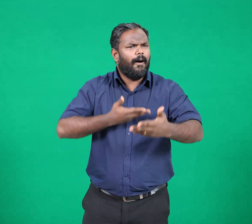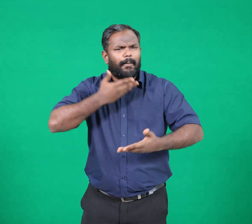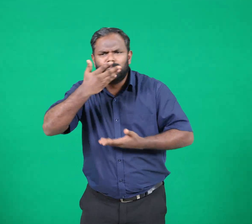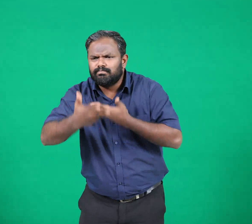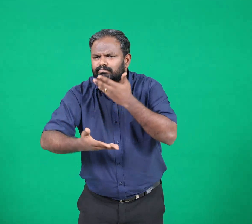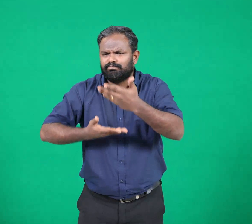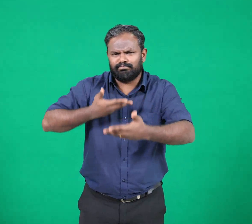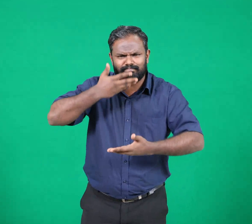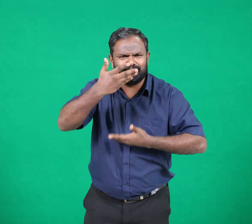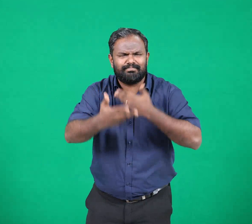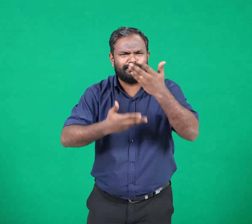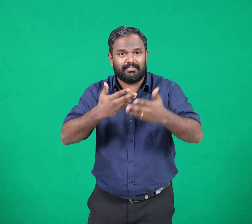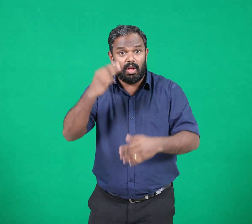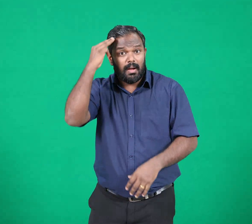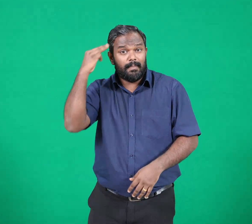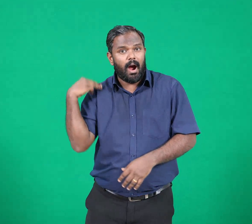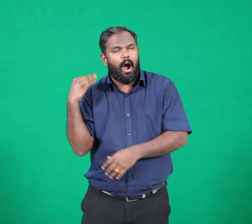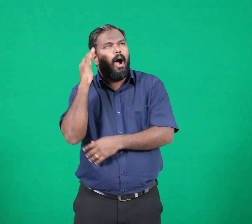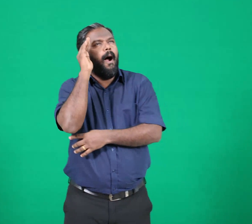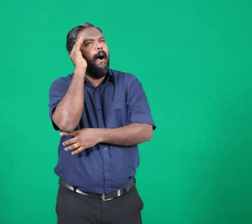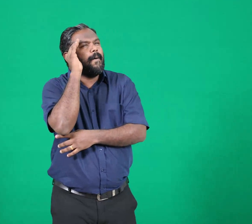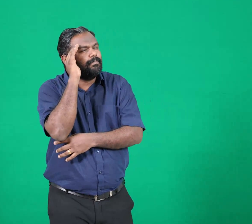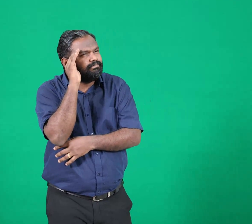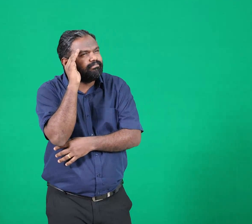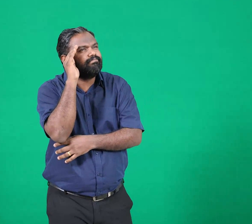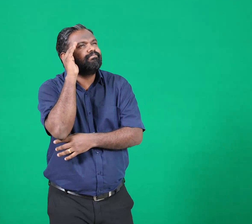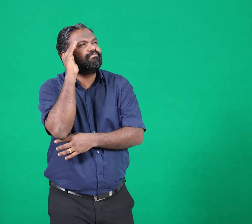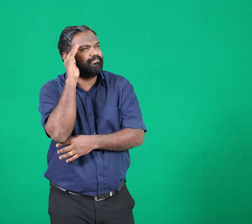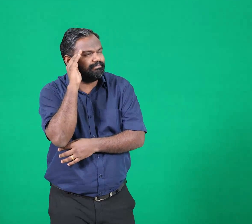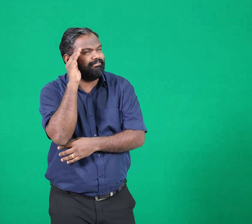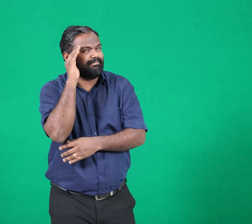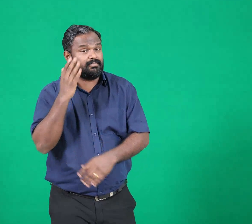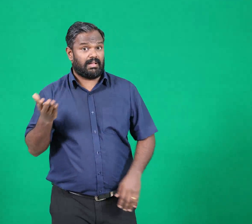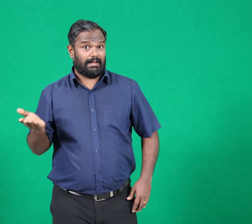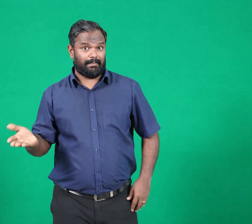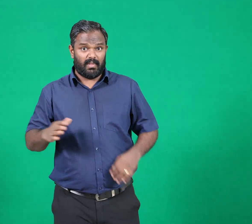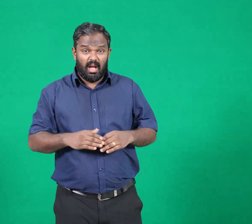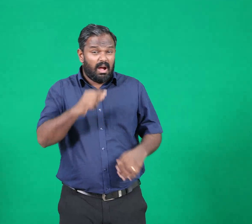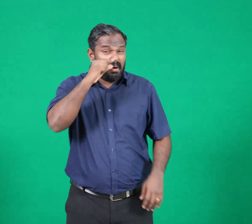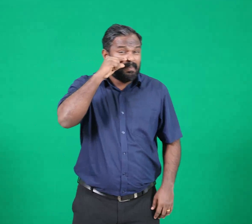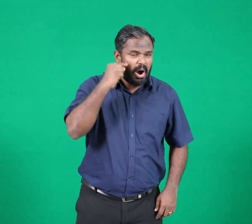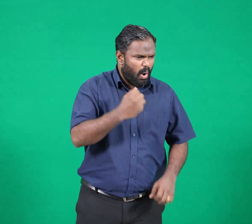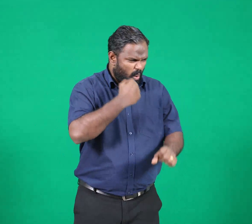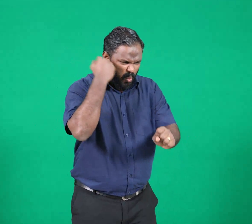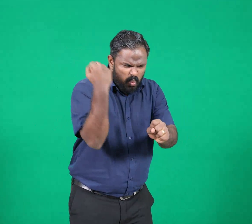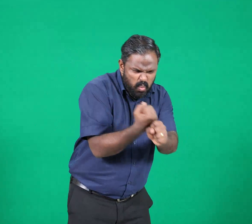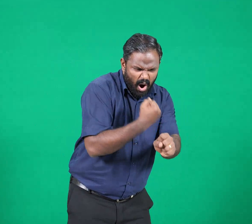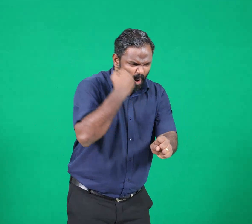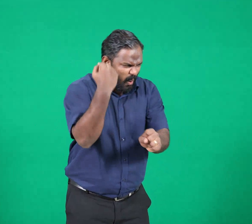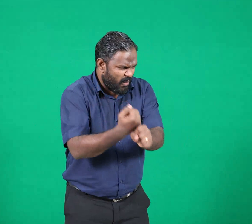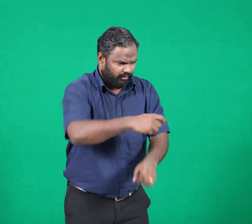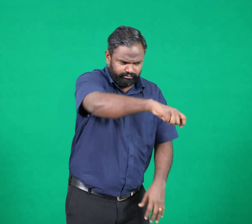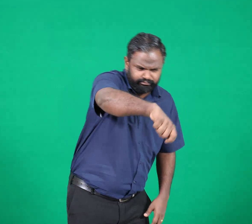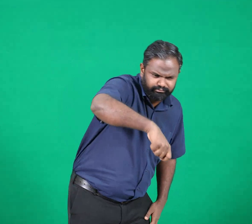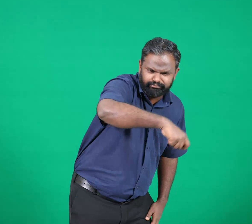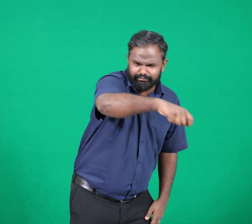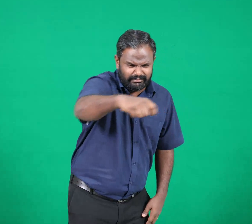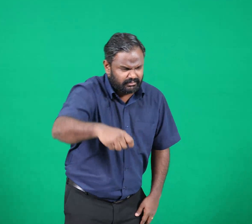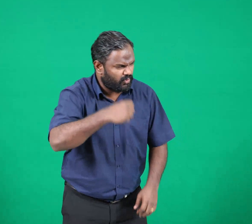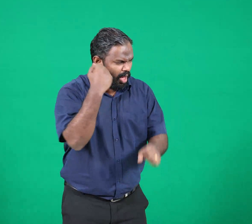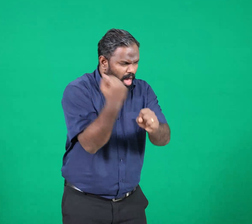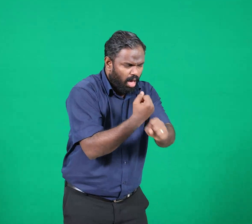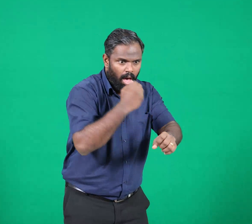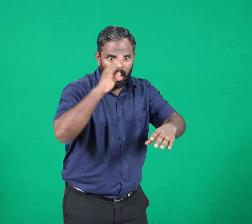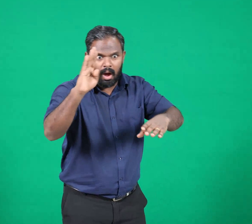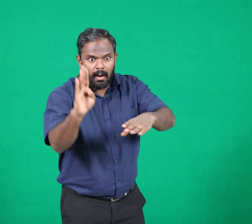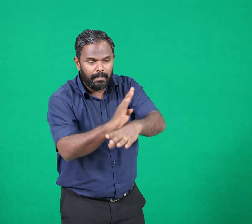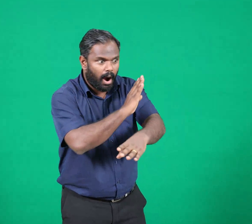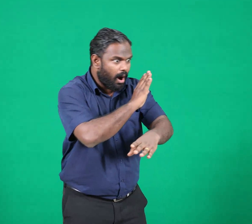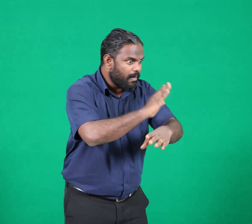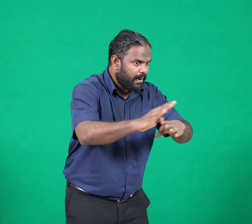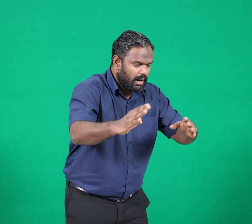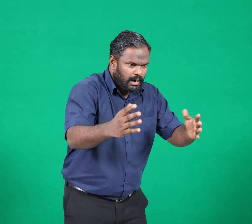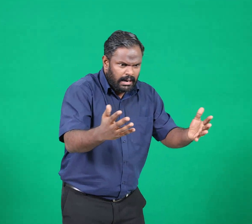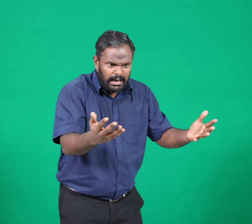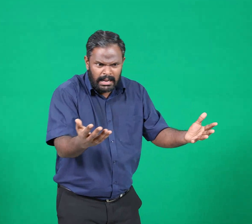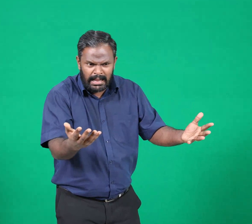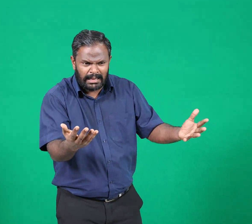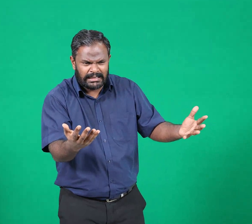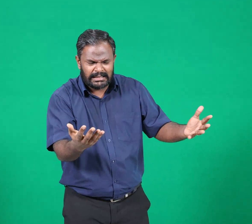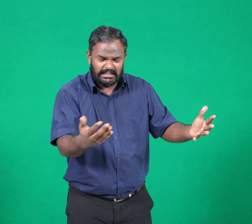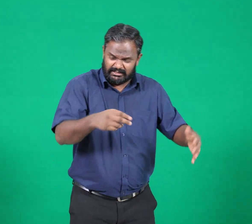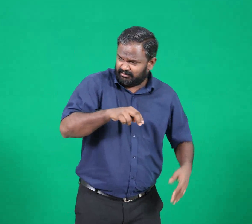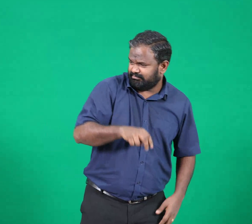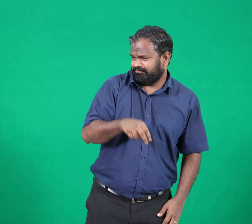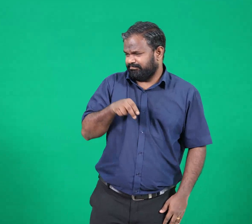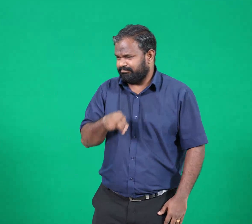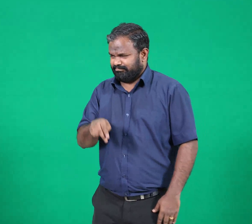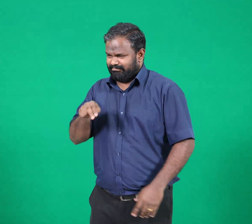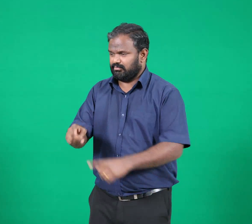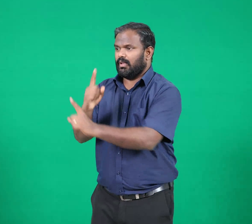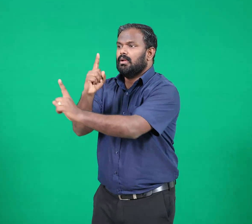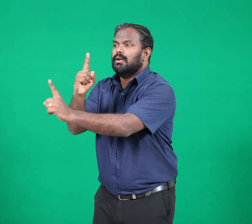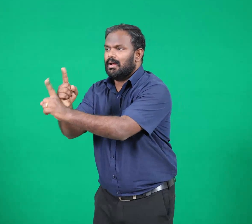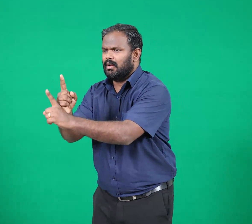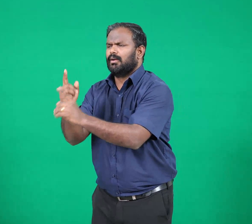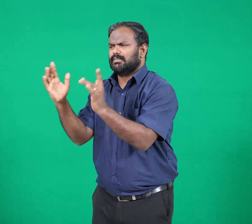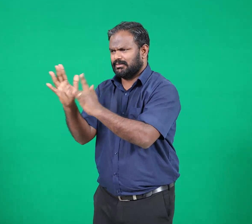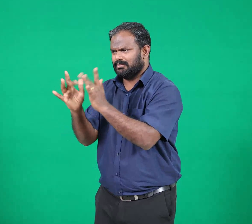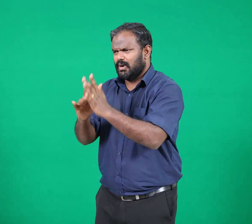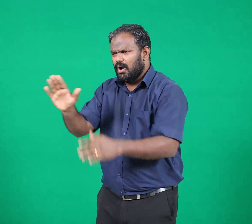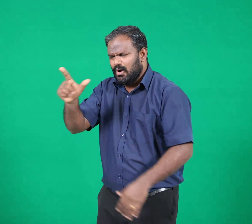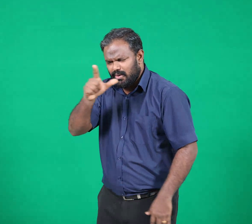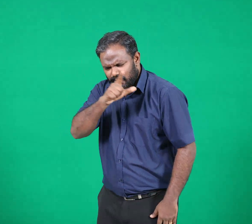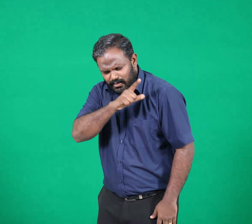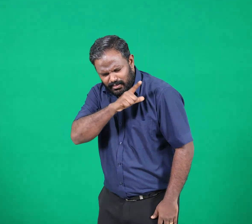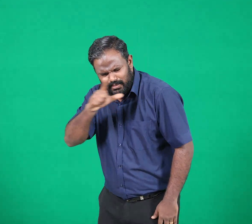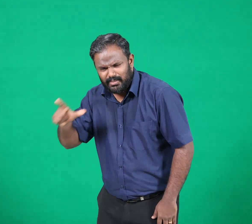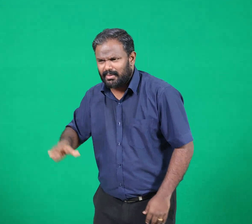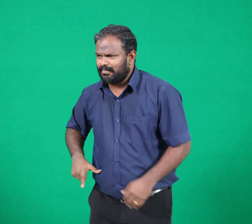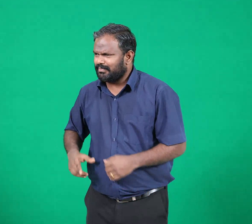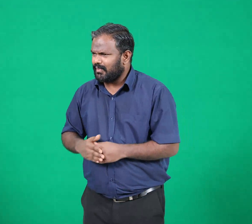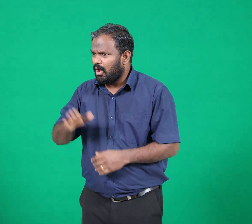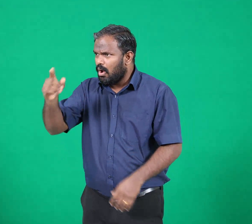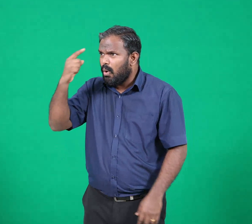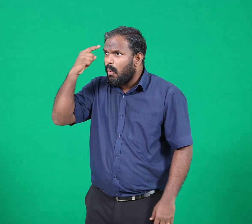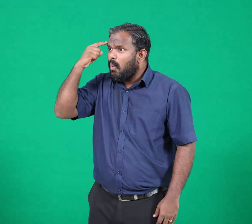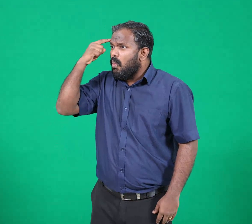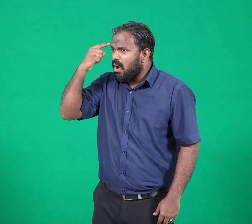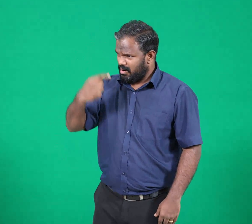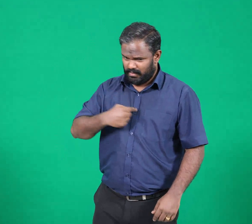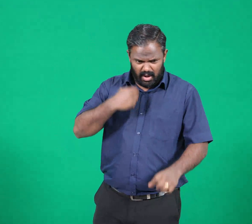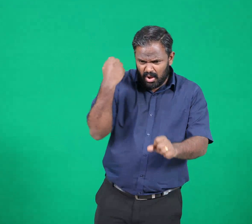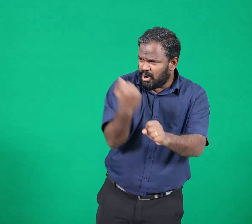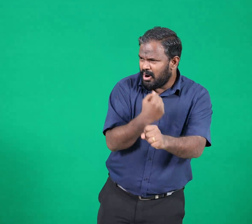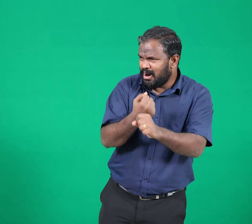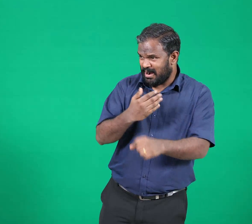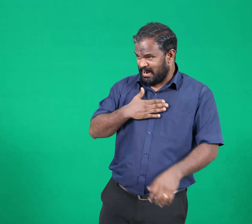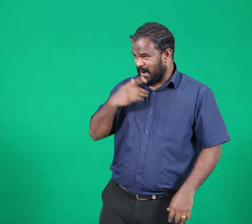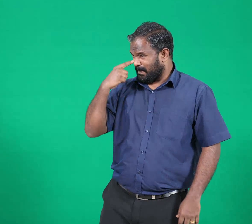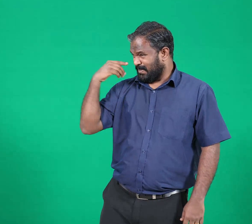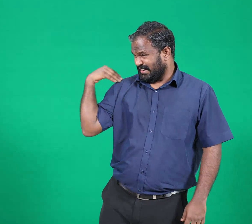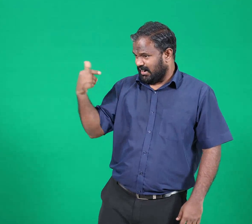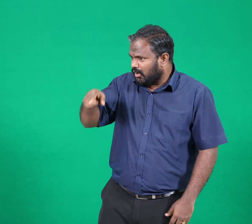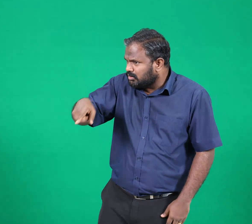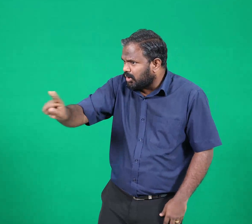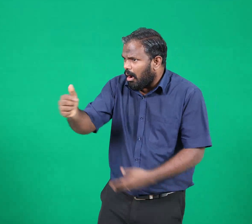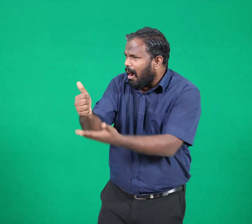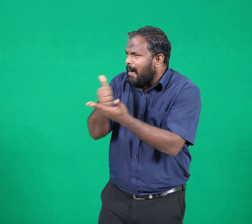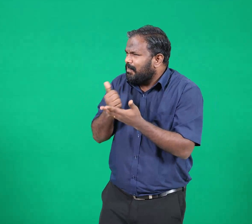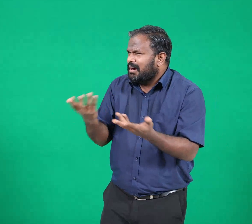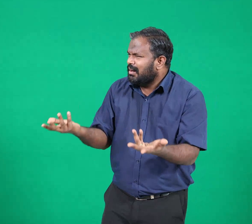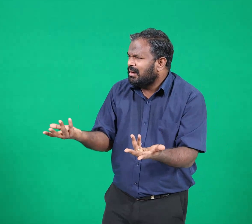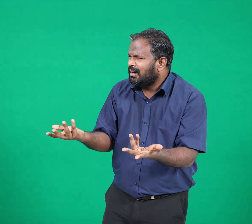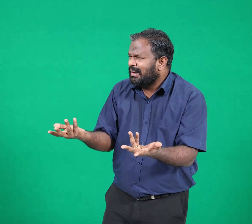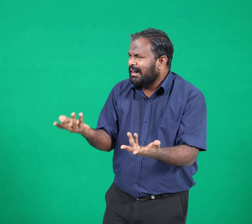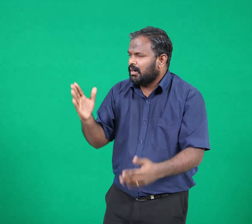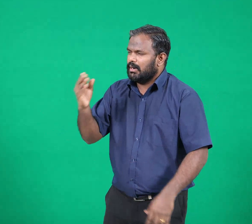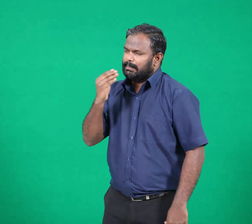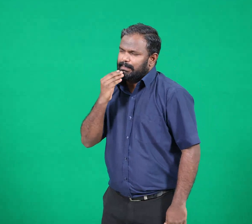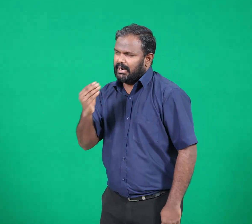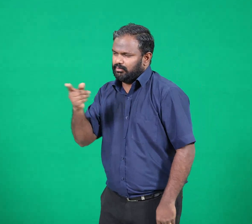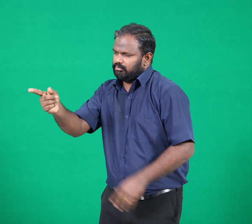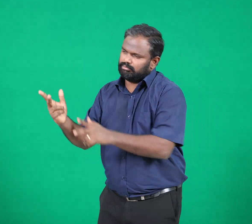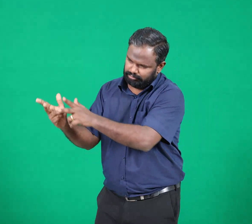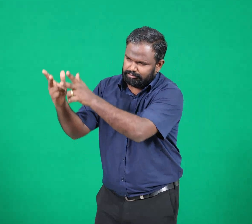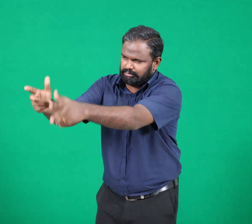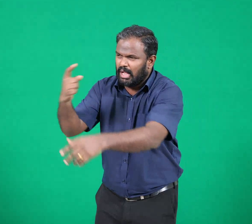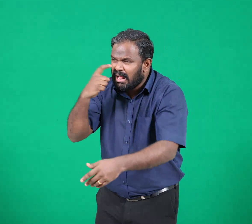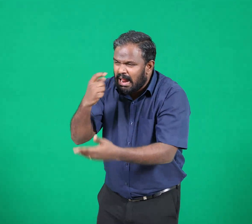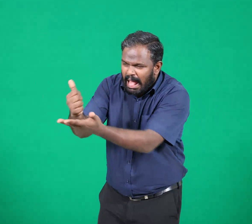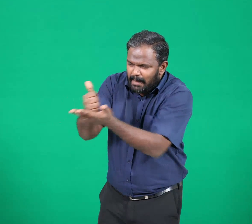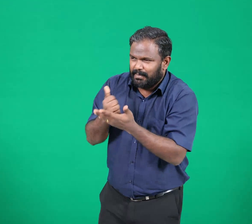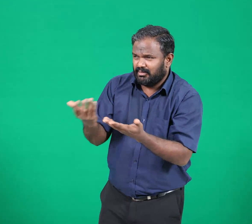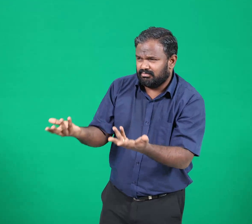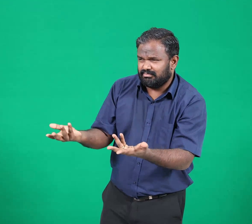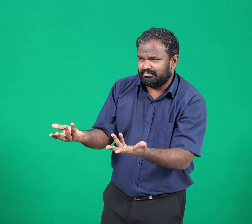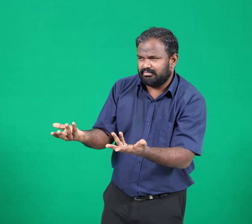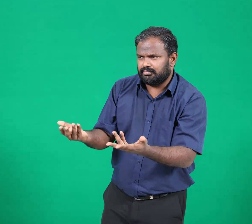She came to Jesus and said, "Lord, do You not care that my sister has left me to serve alone? Tell her to help me!"